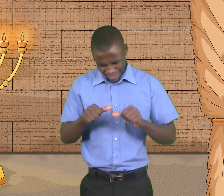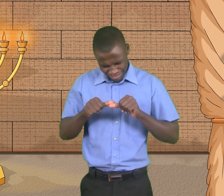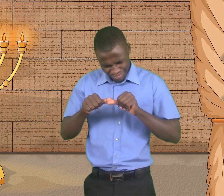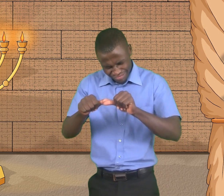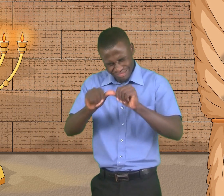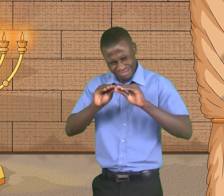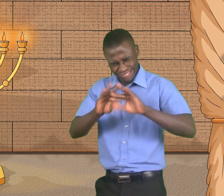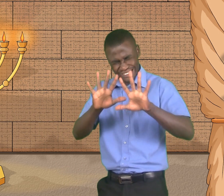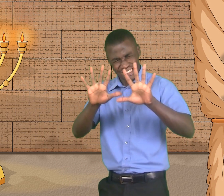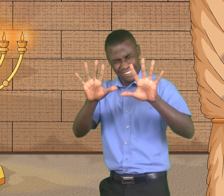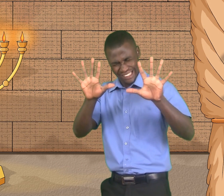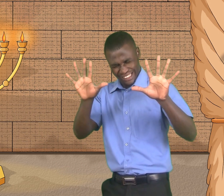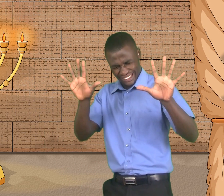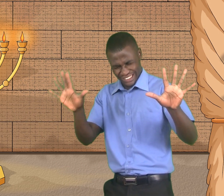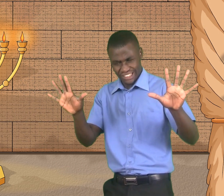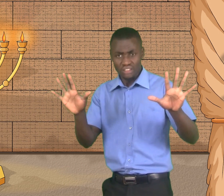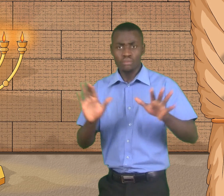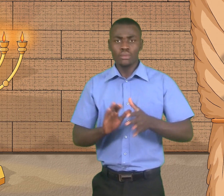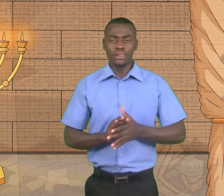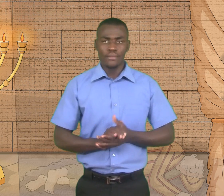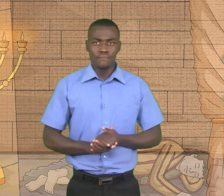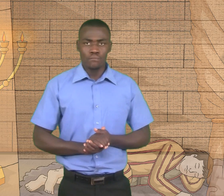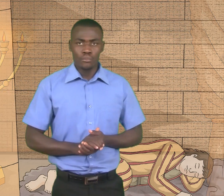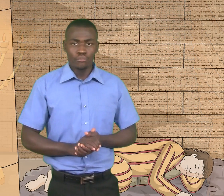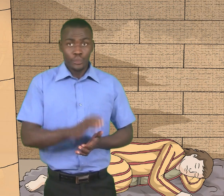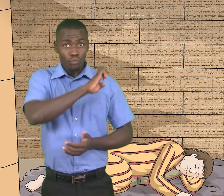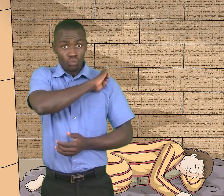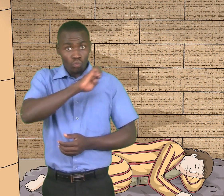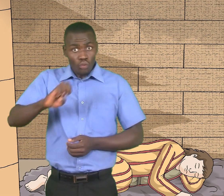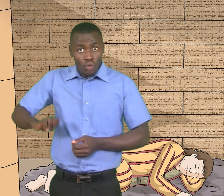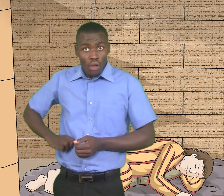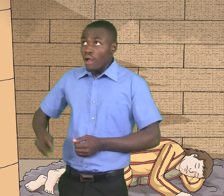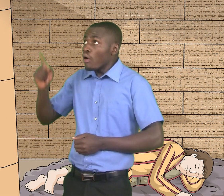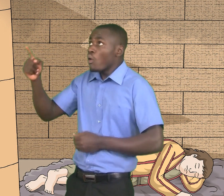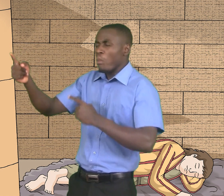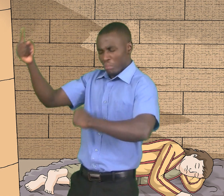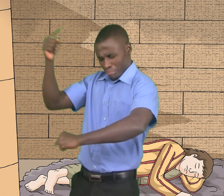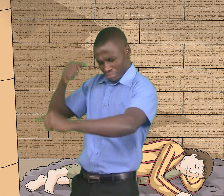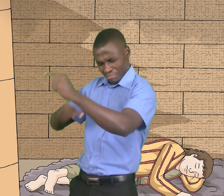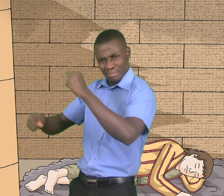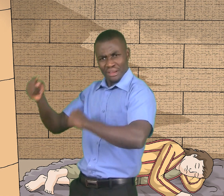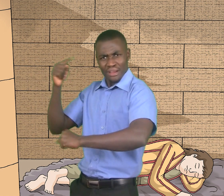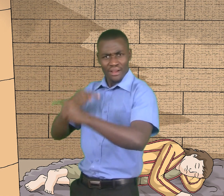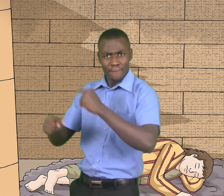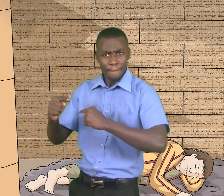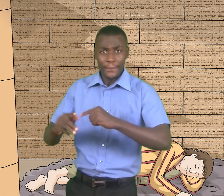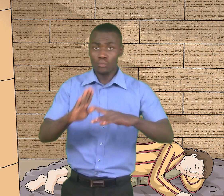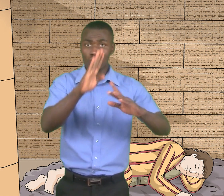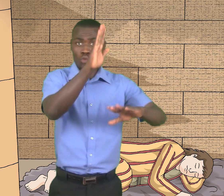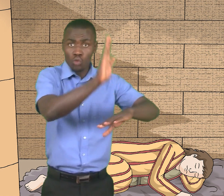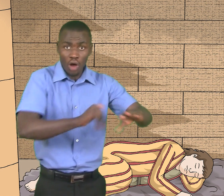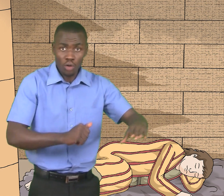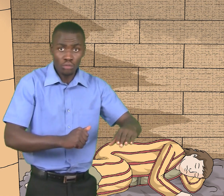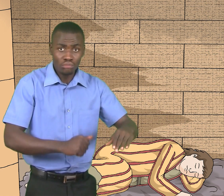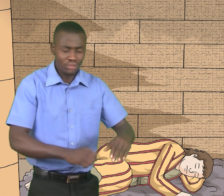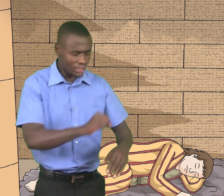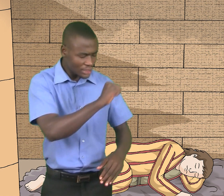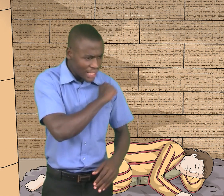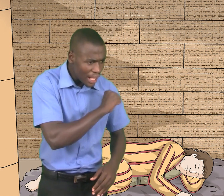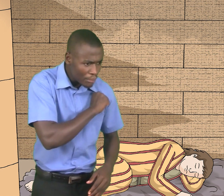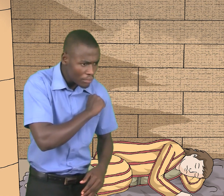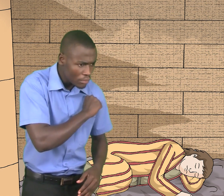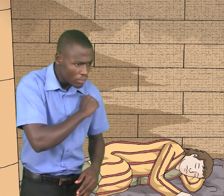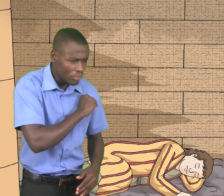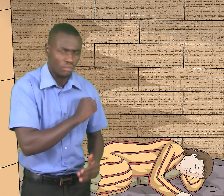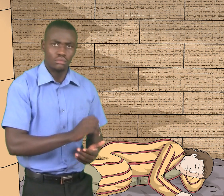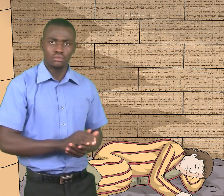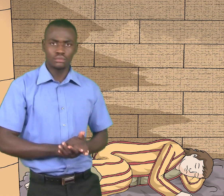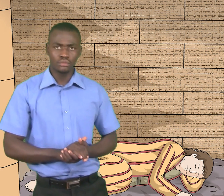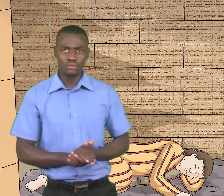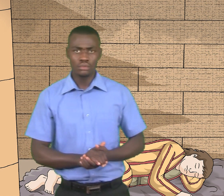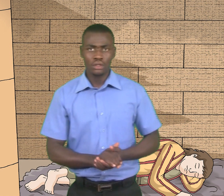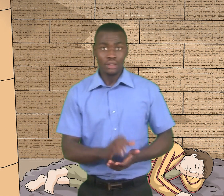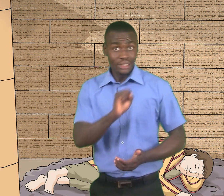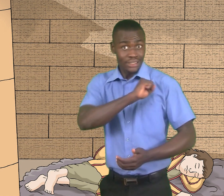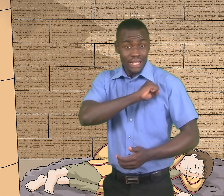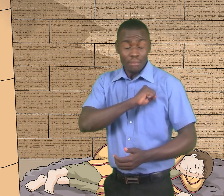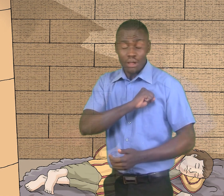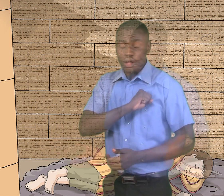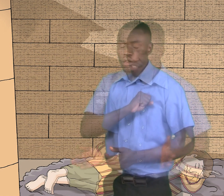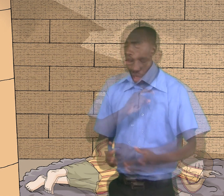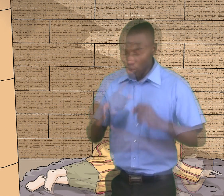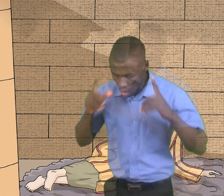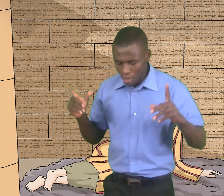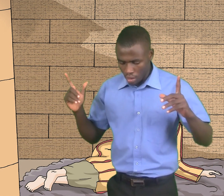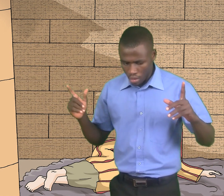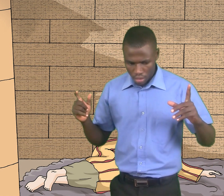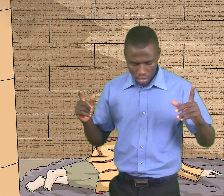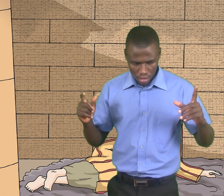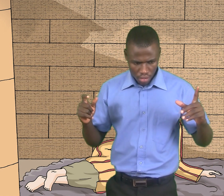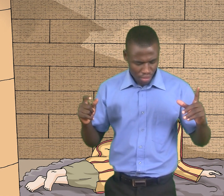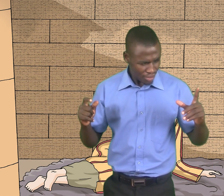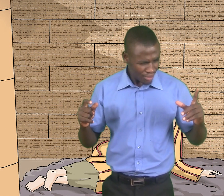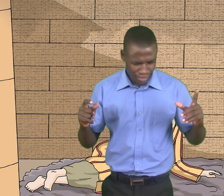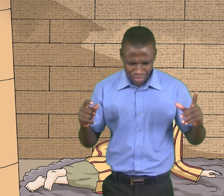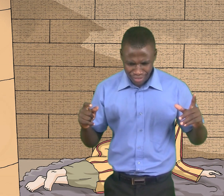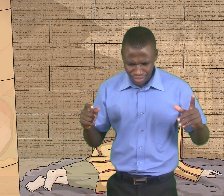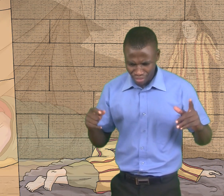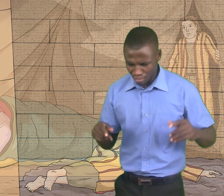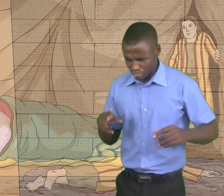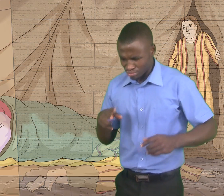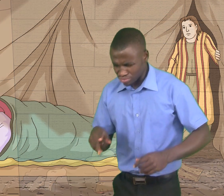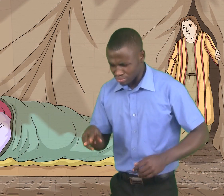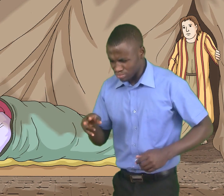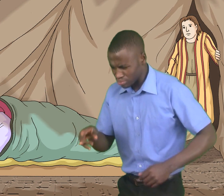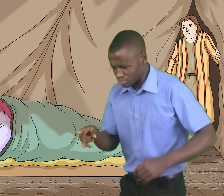Then the LORD called to Samuel, and he answered, “Here I am.”